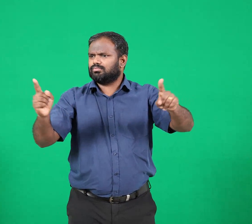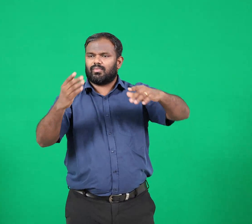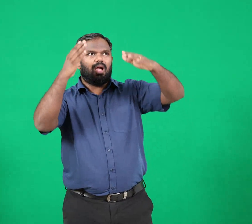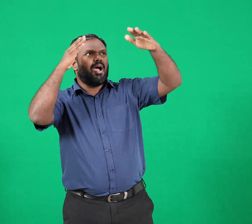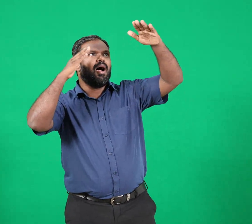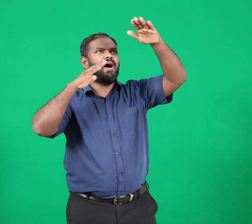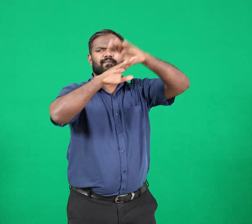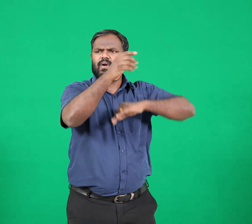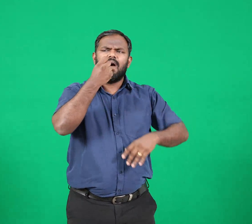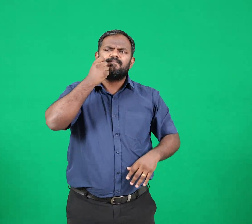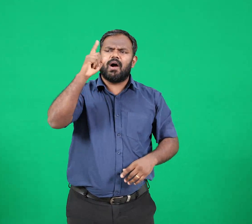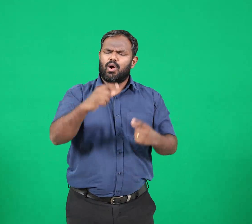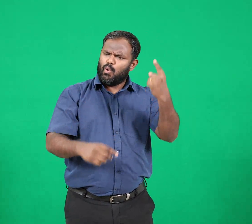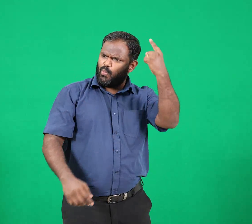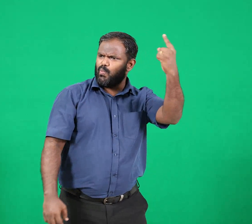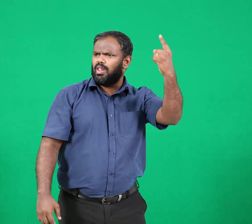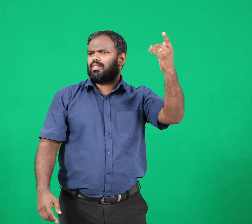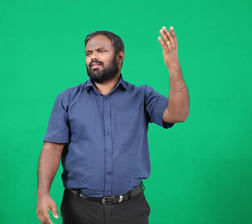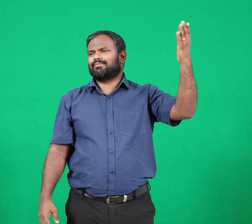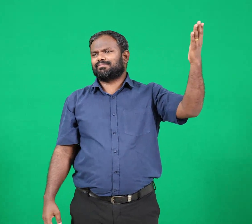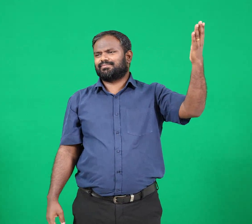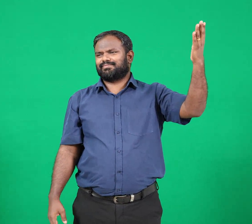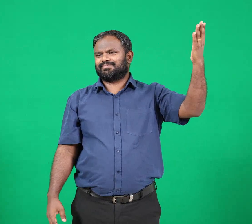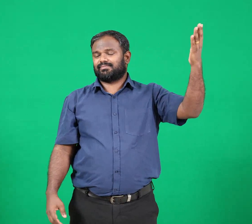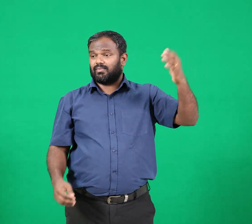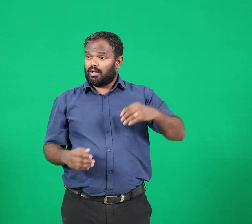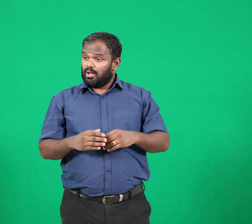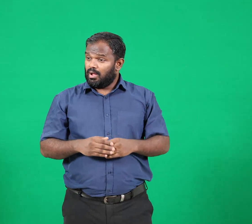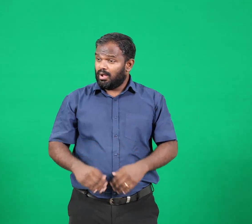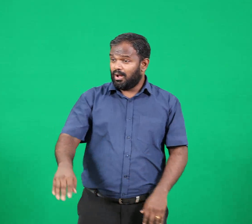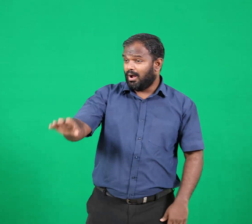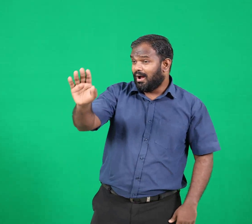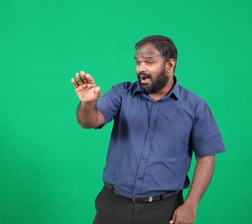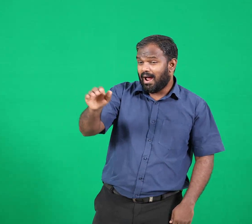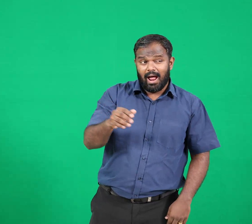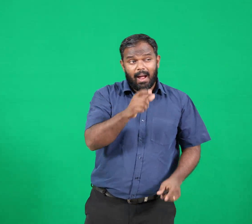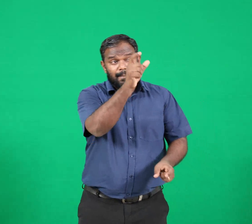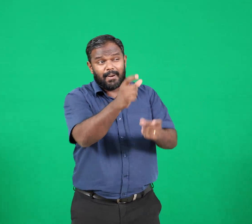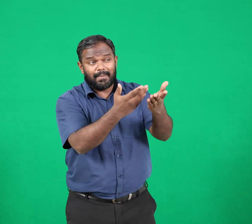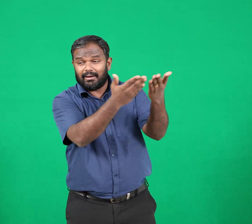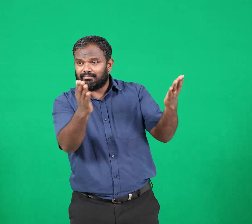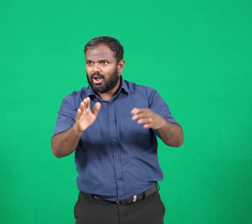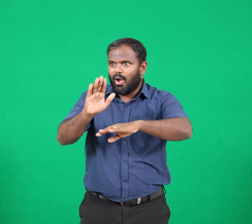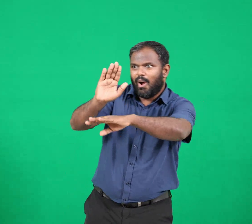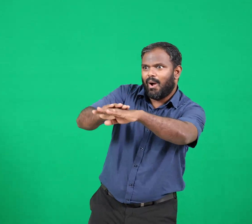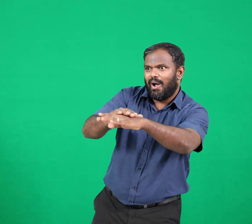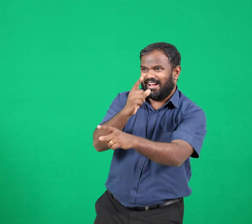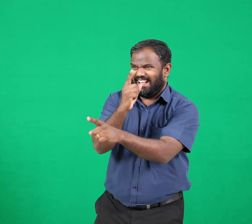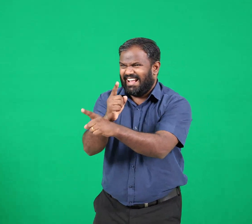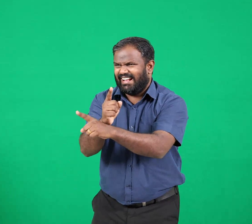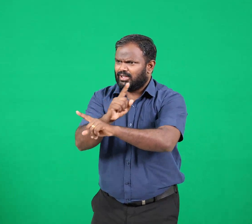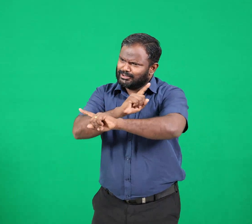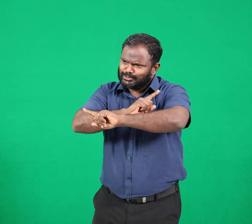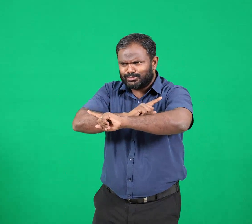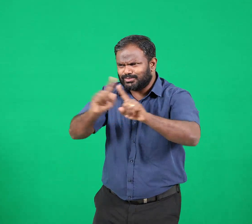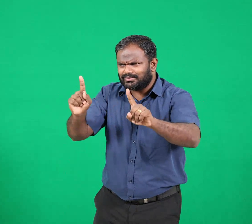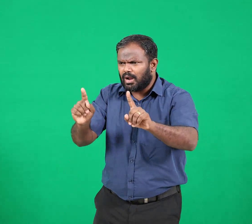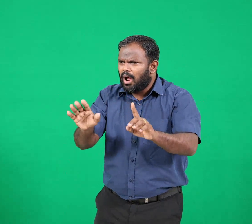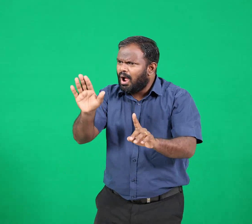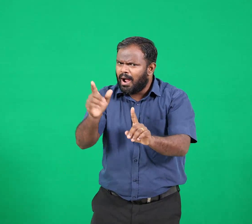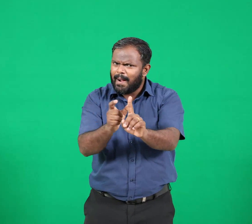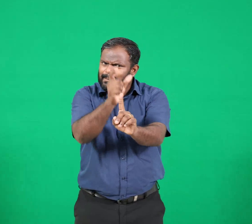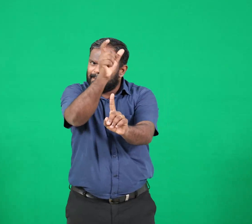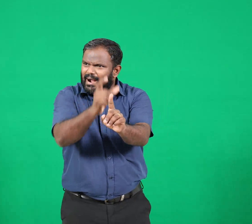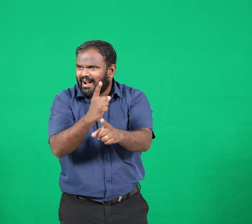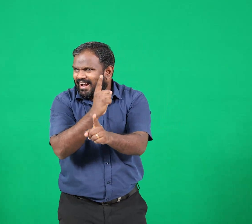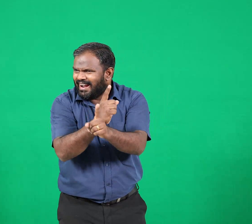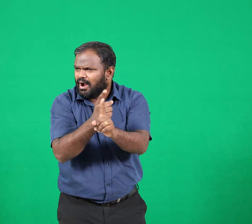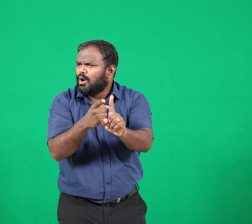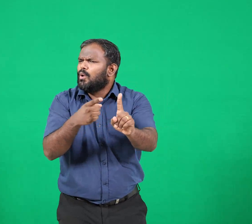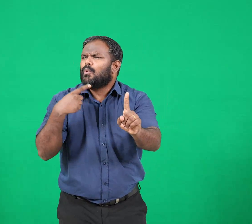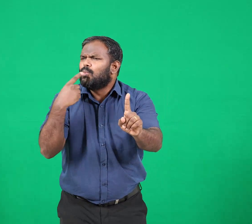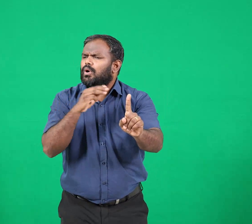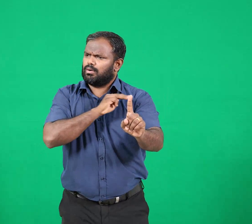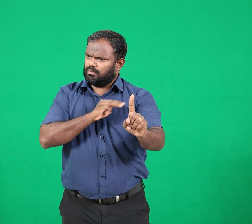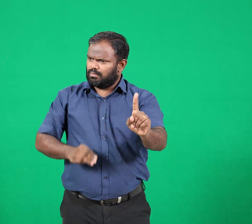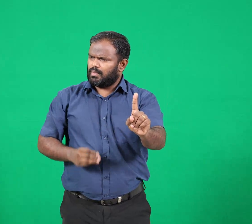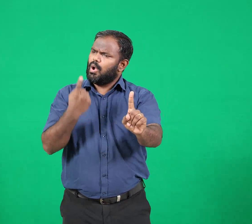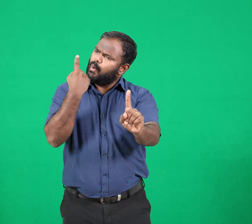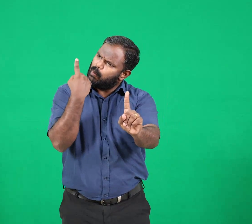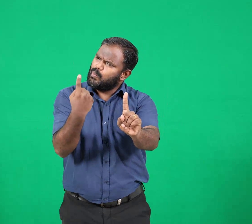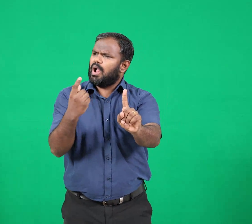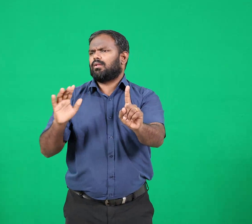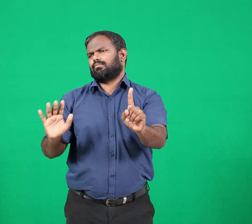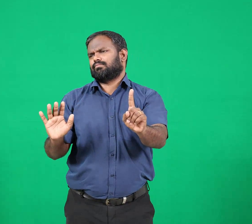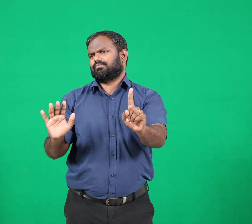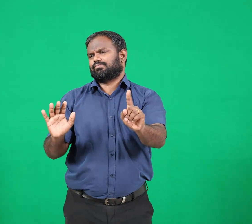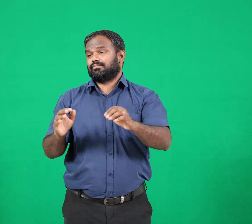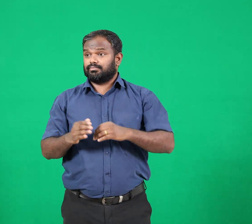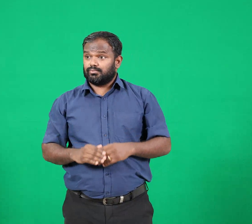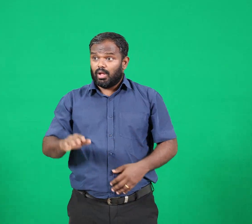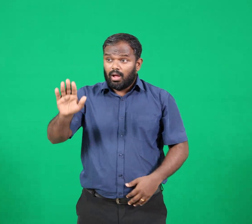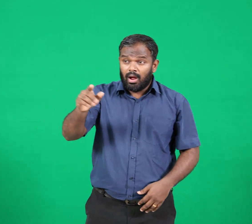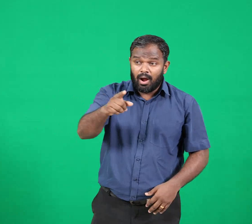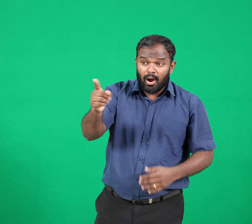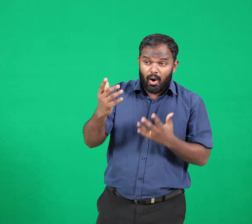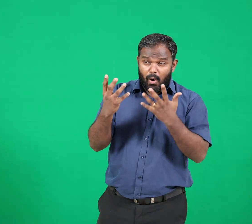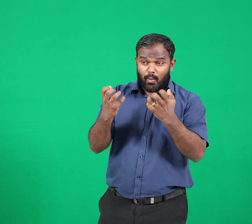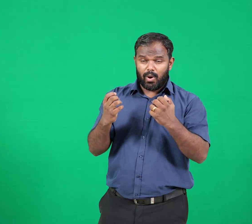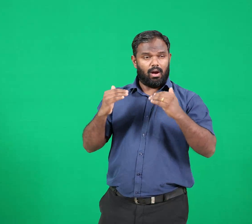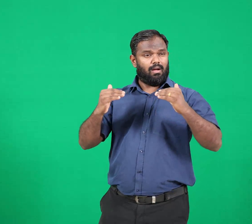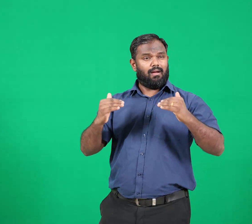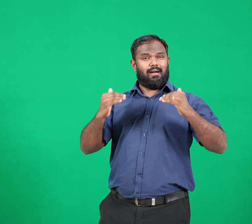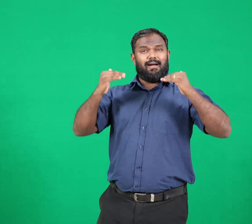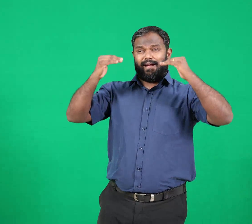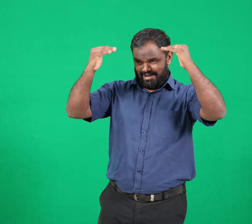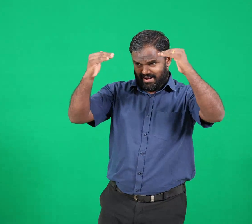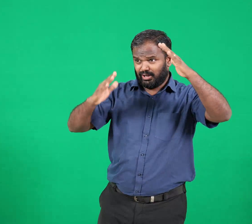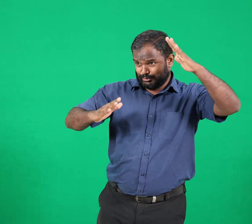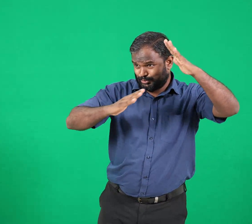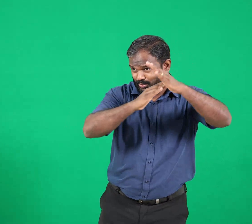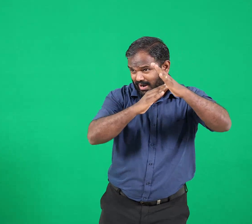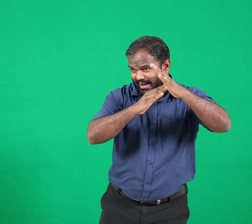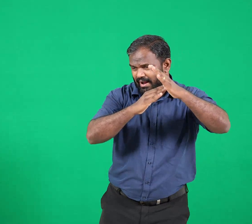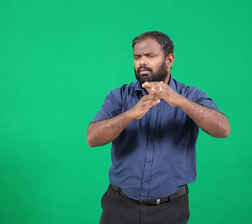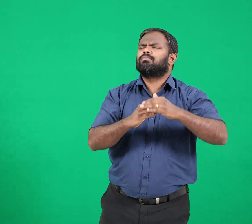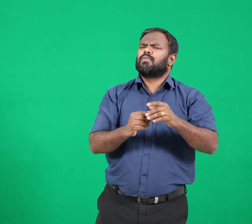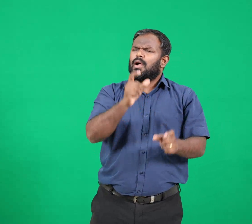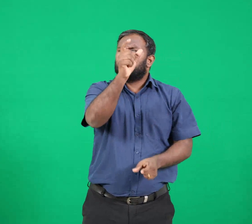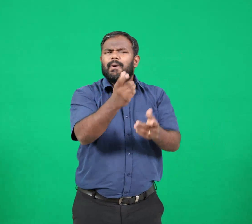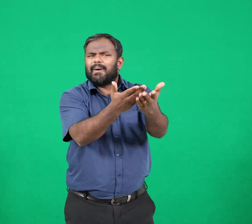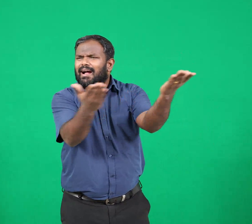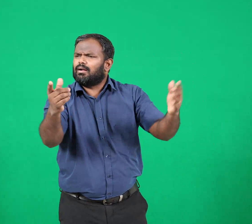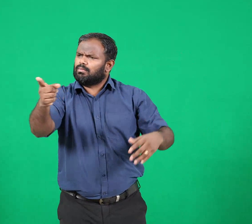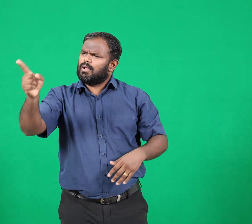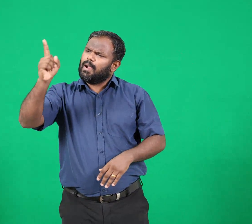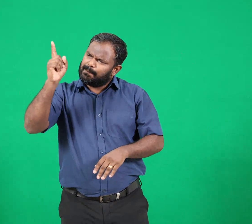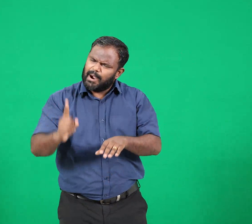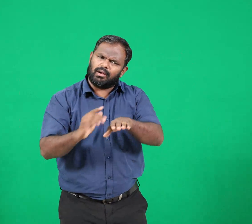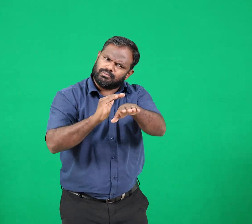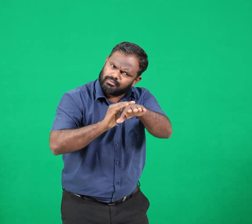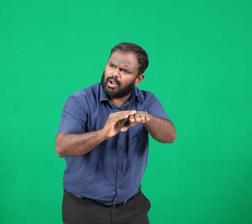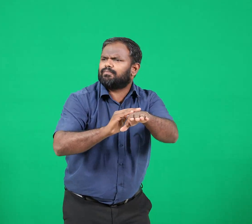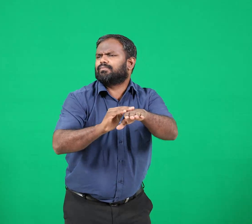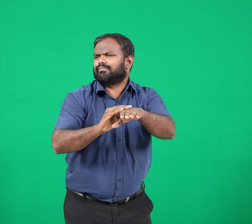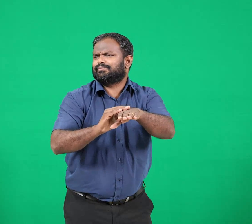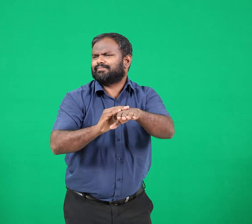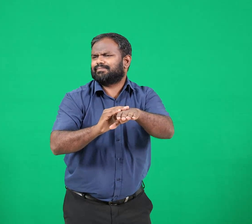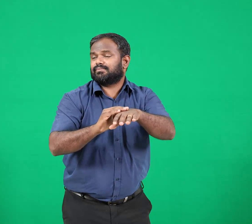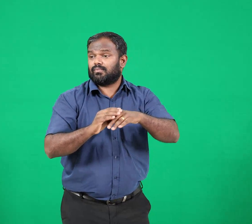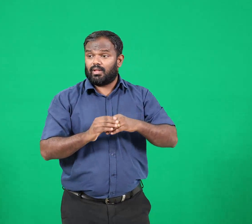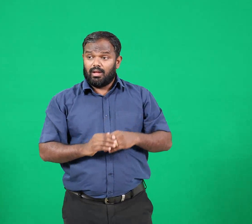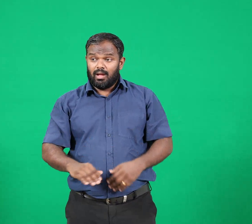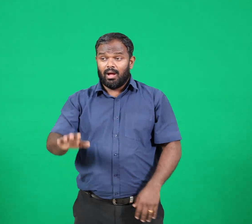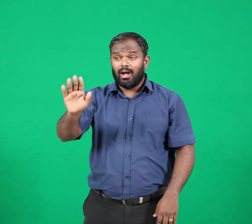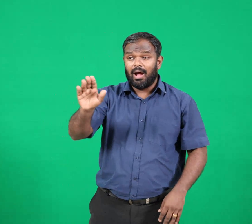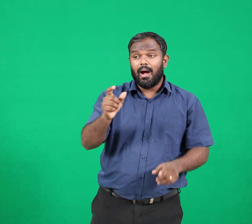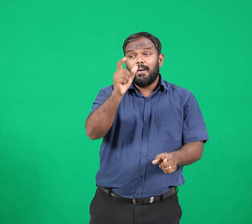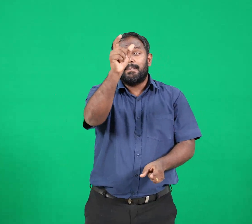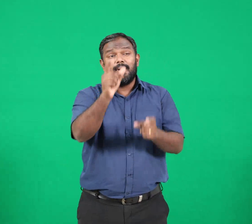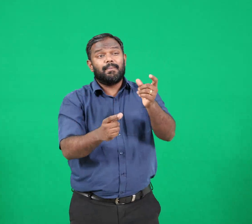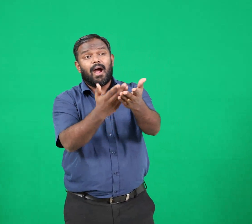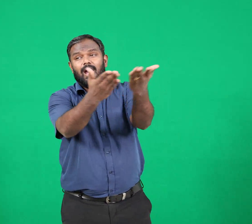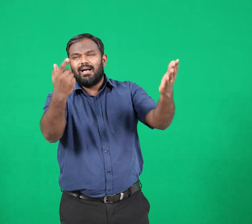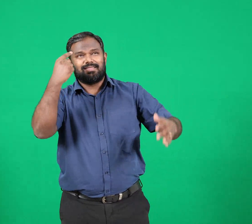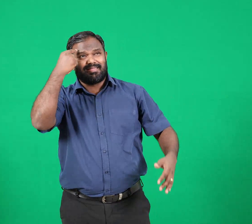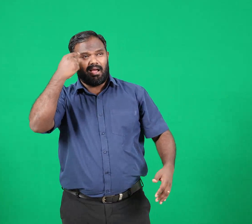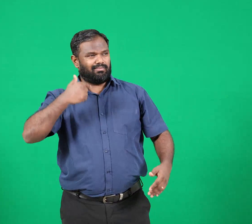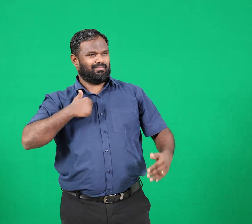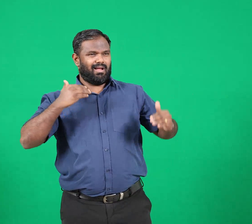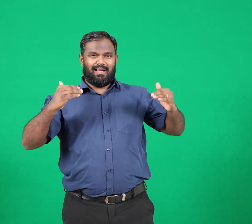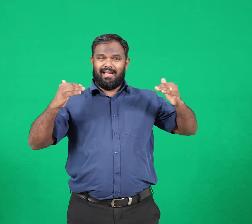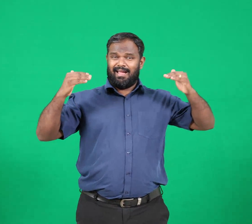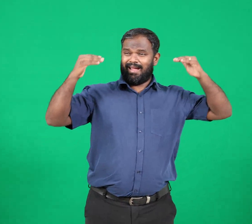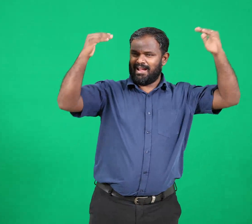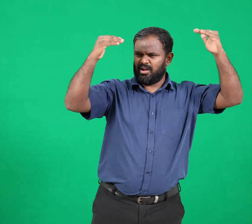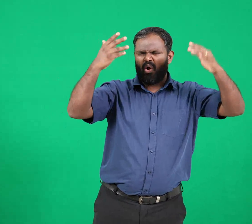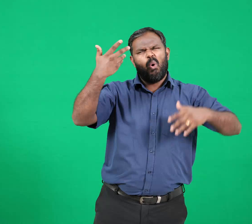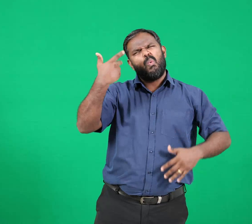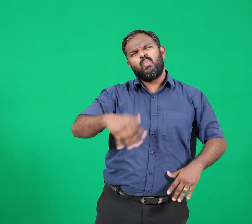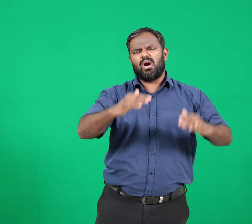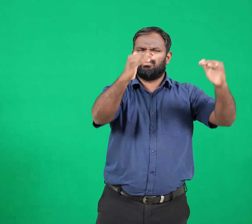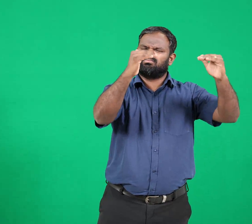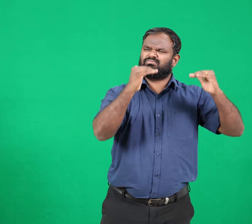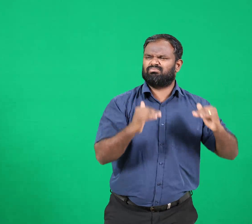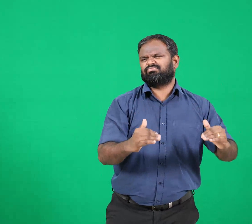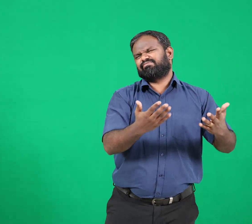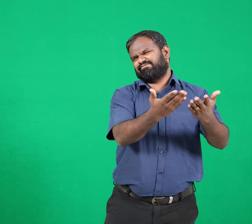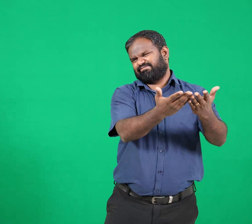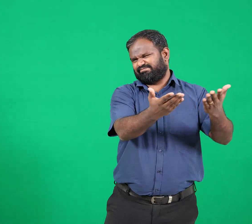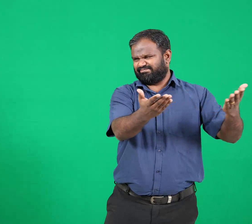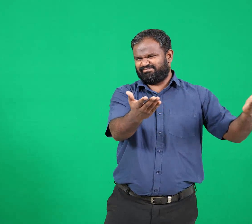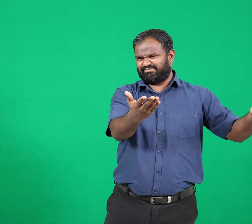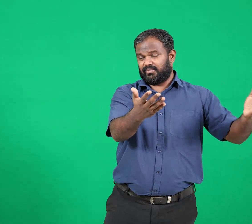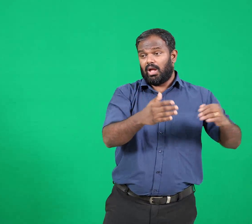Nor are you to be called instructors, for you have one Instructor, the Christ. The greatest among you shall be your servant.